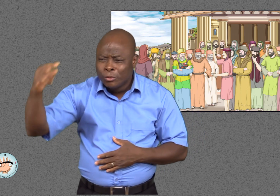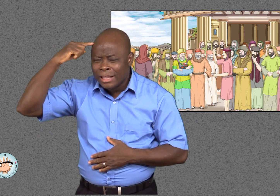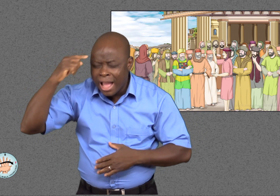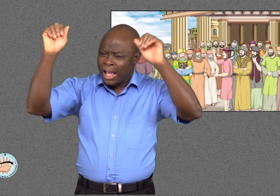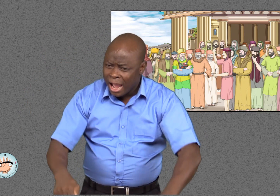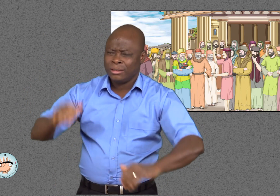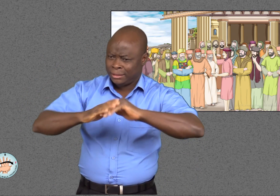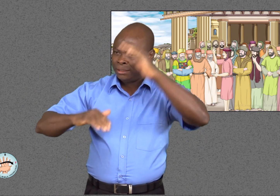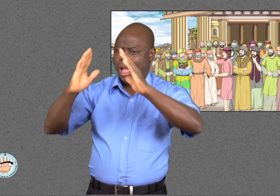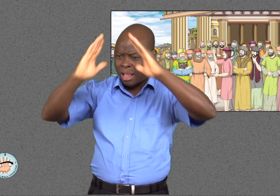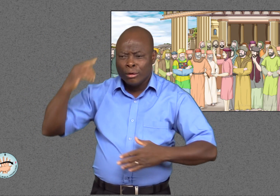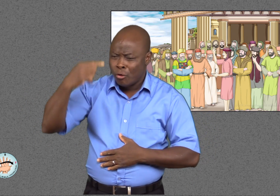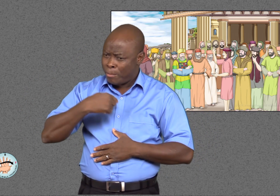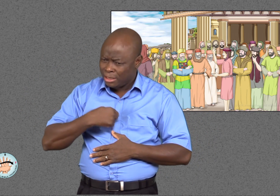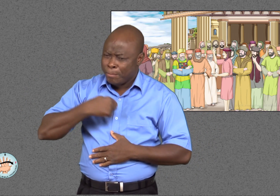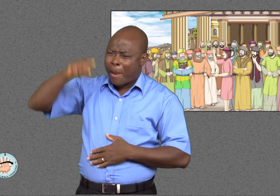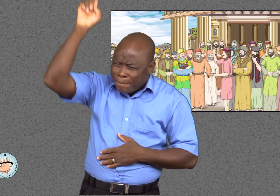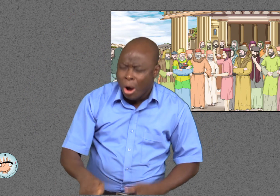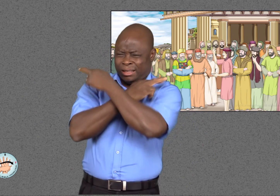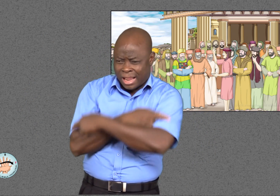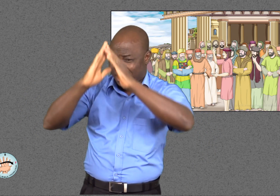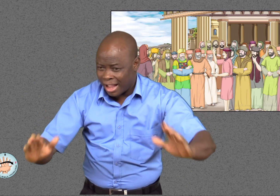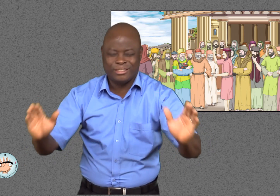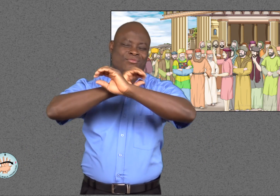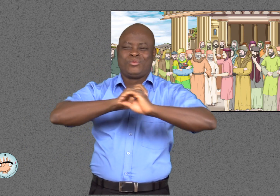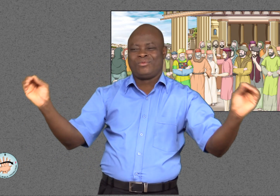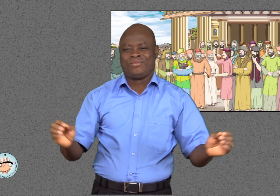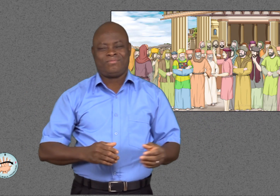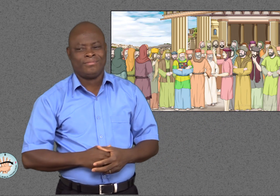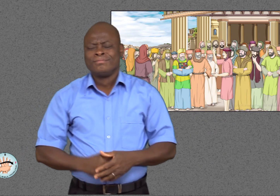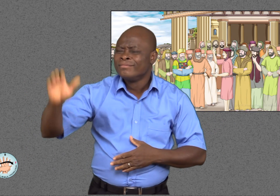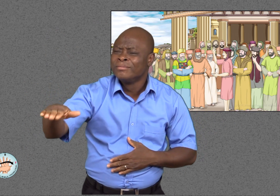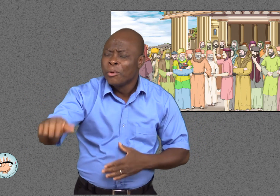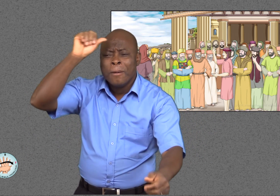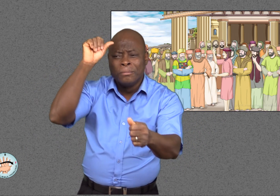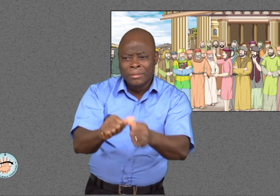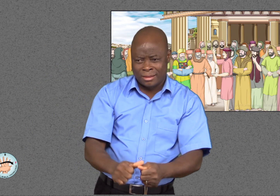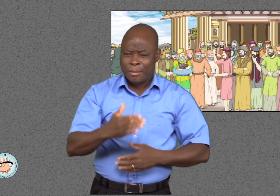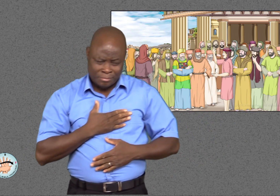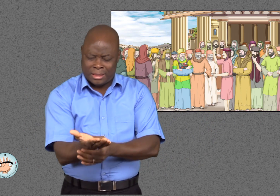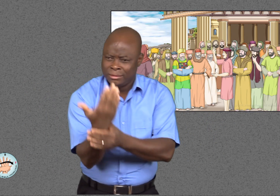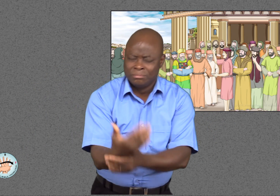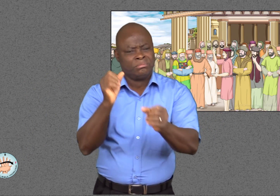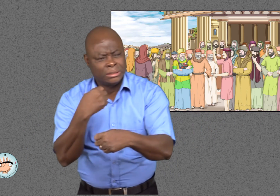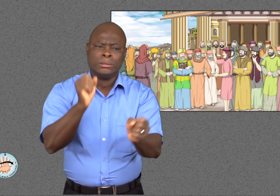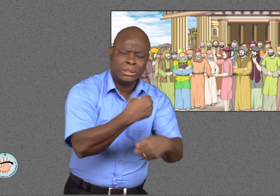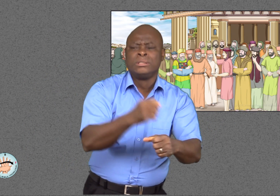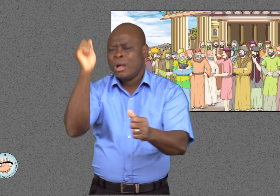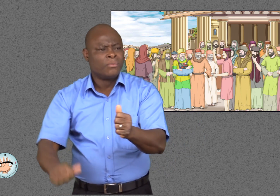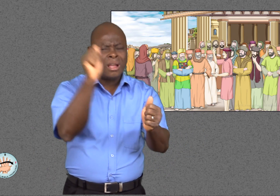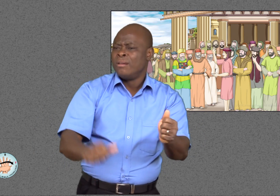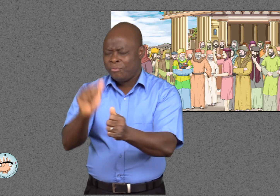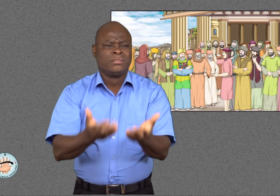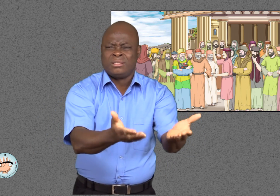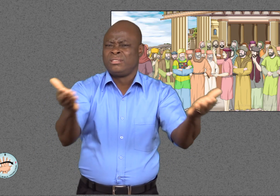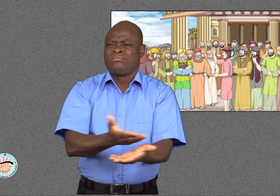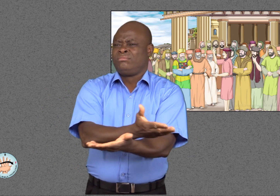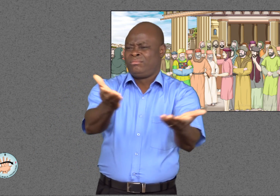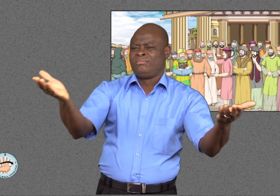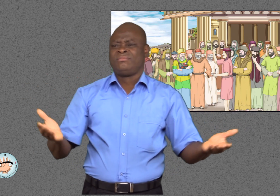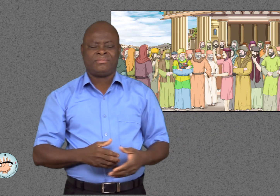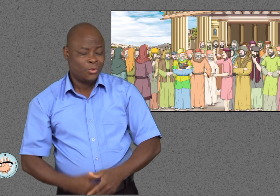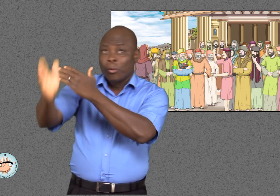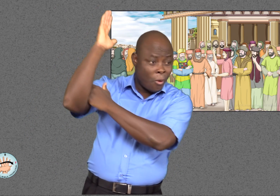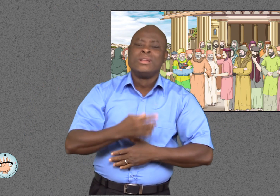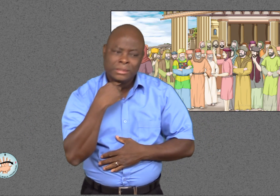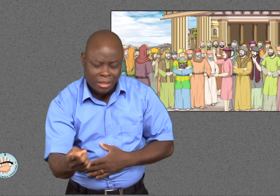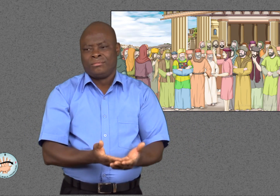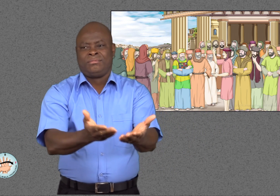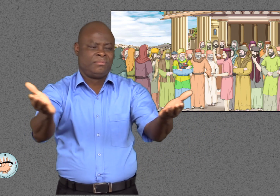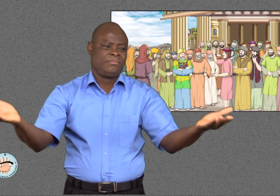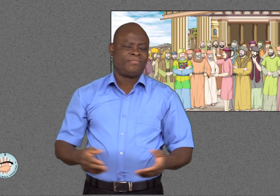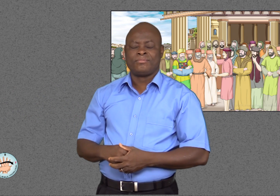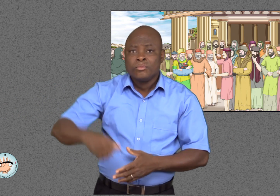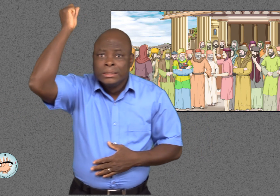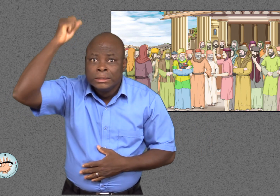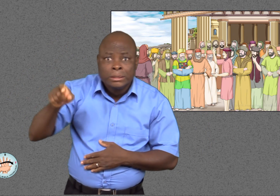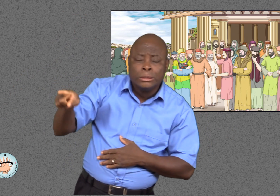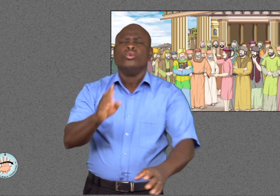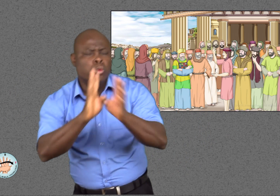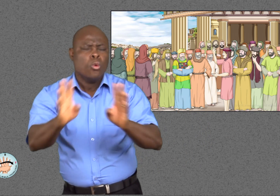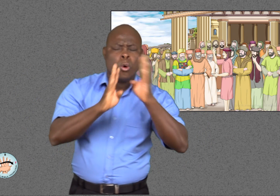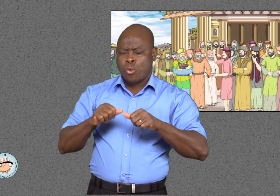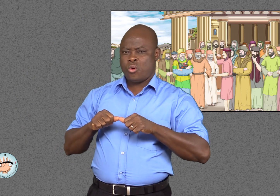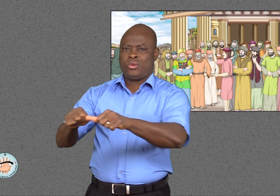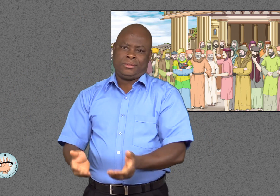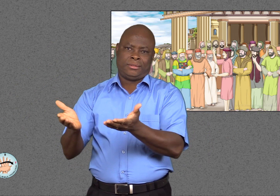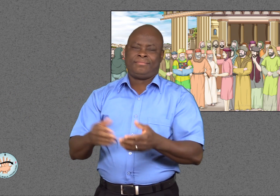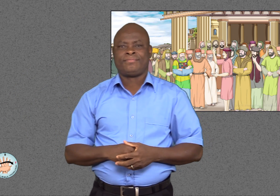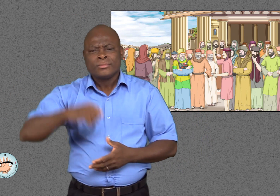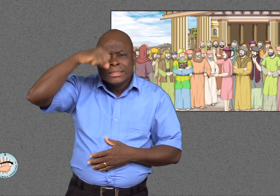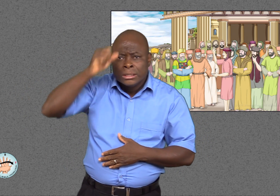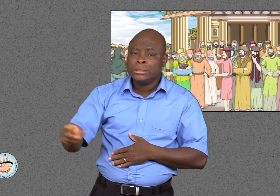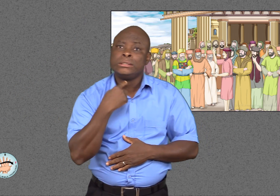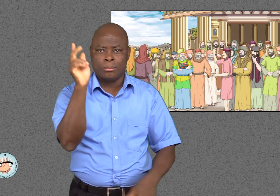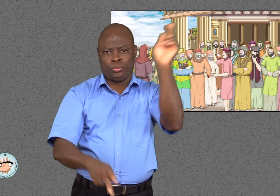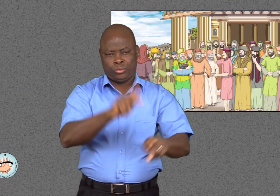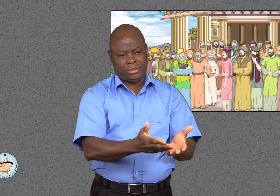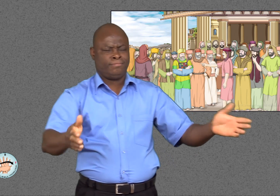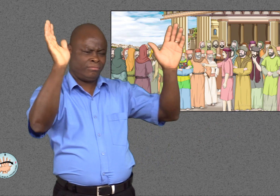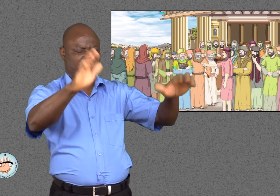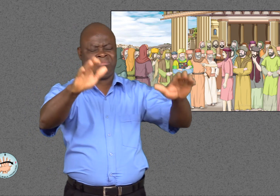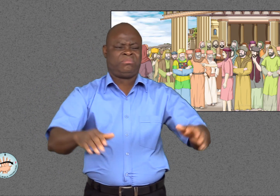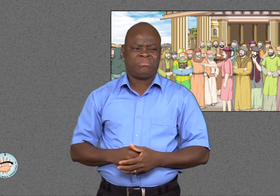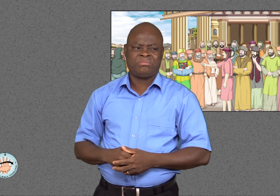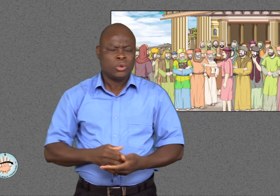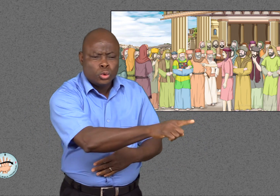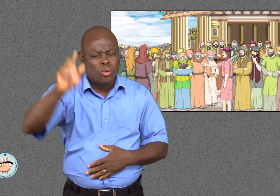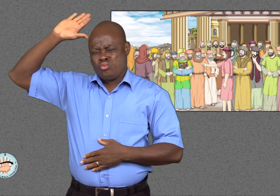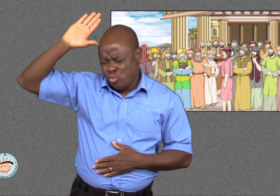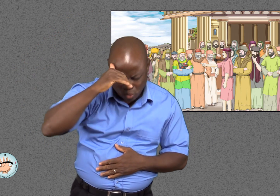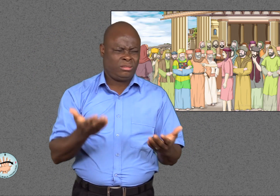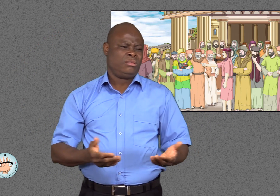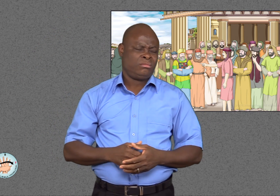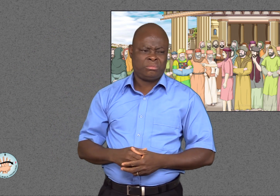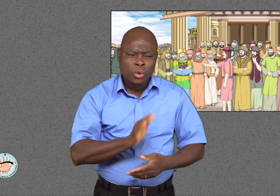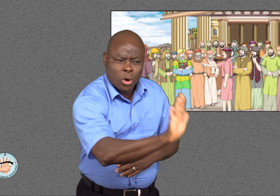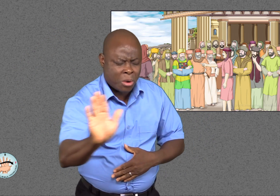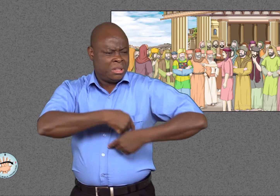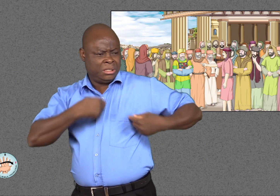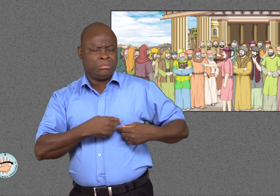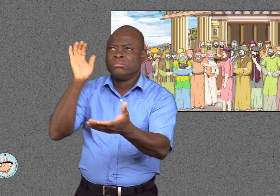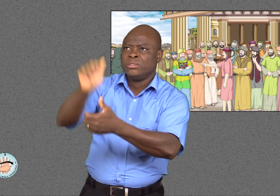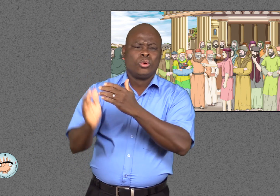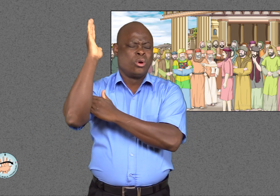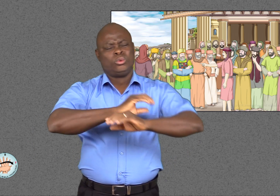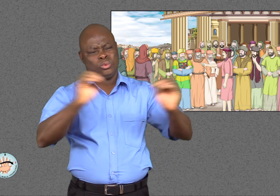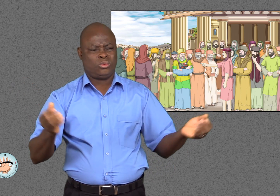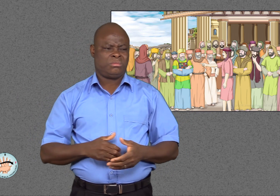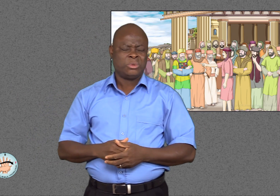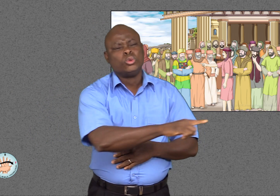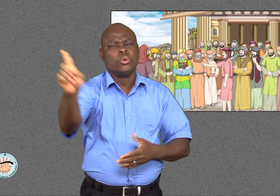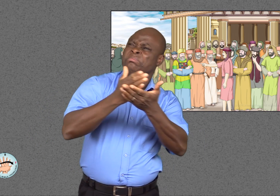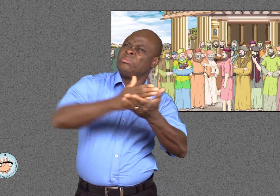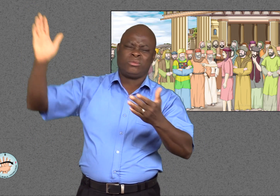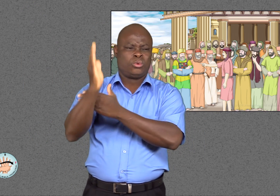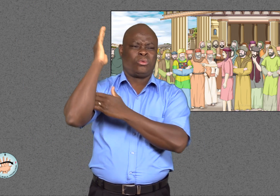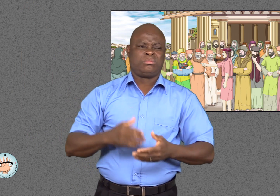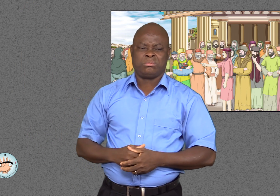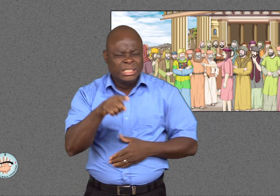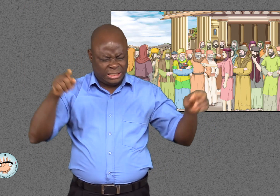What kind of house will you build for Me, says the Lord, or where will My place of repose be? Has not My hand made all these things?’